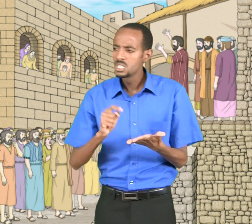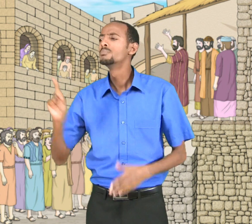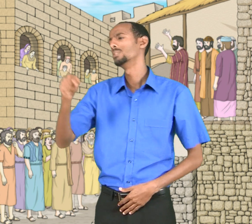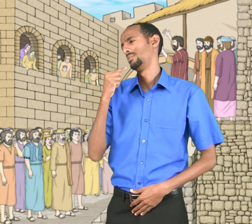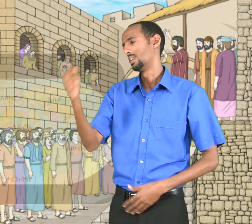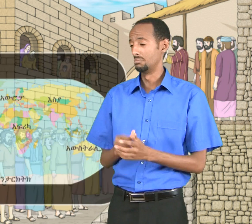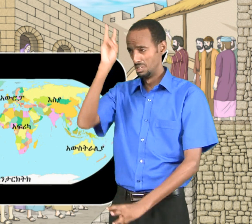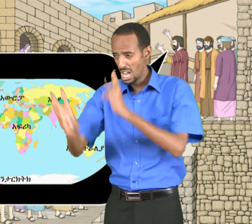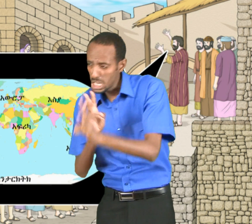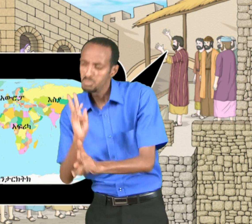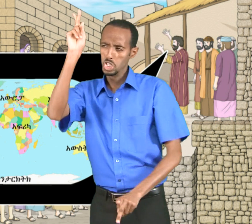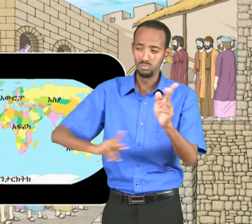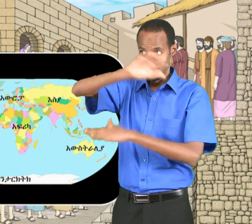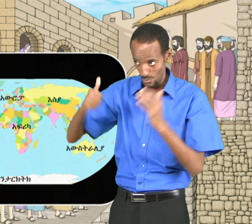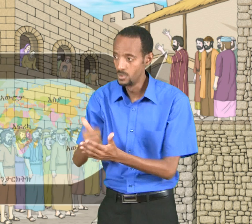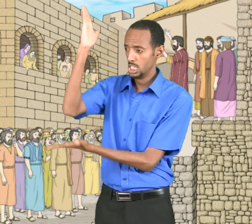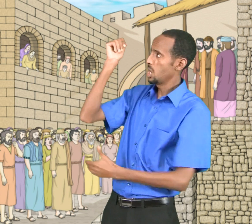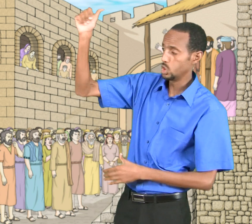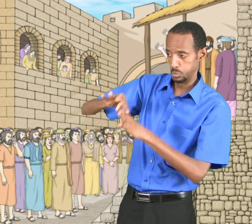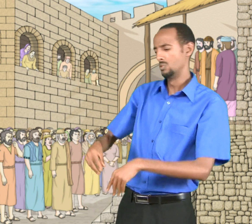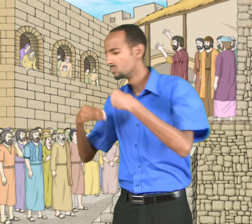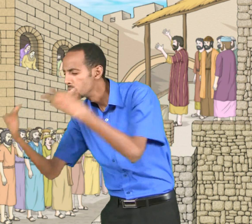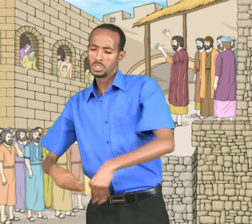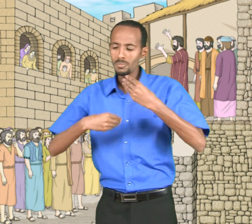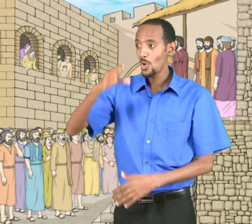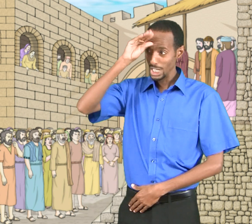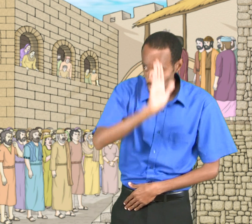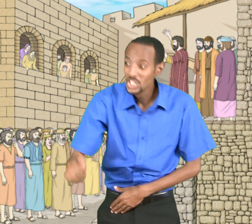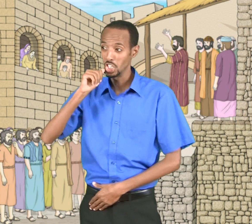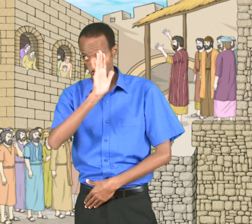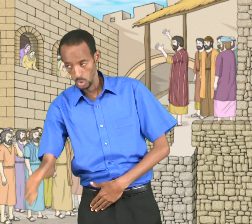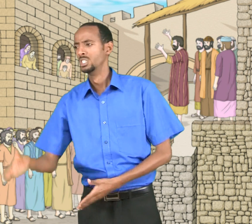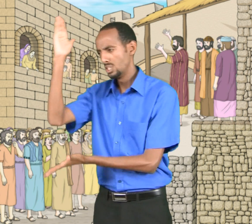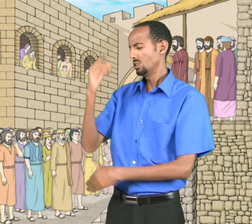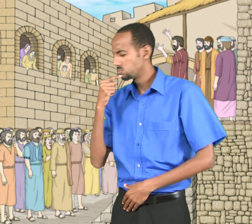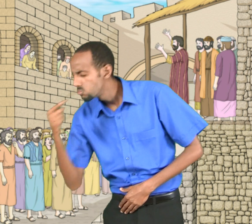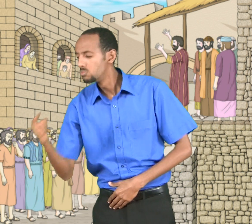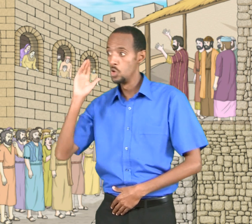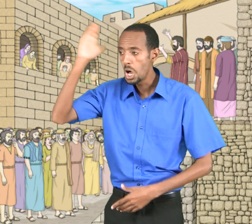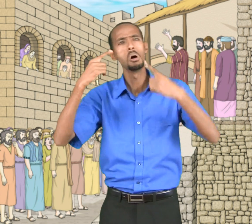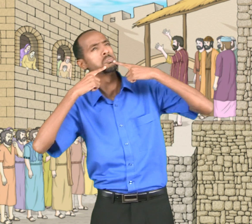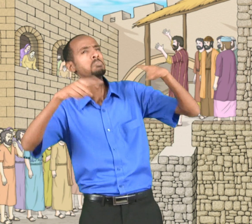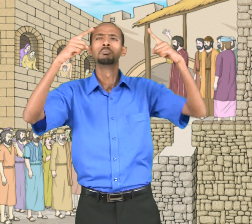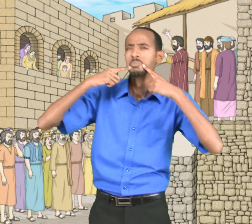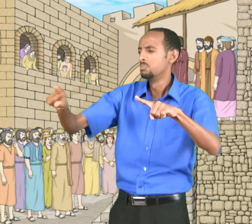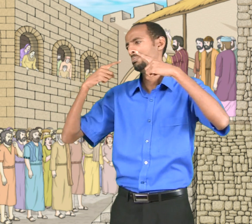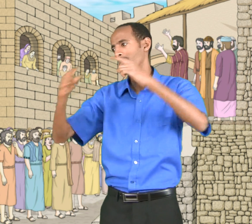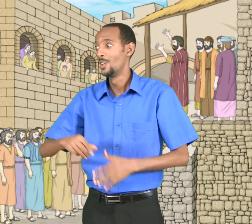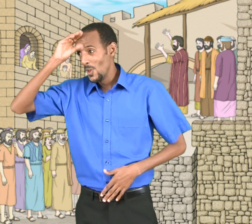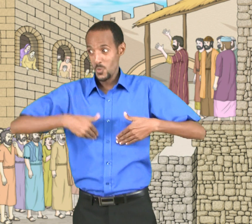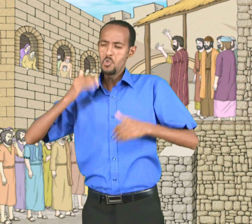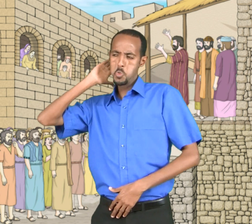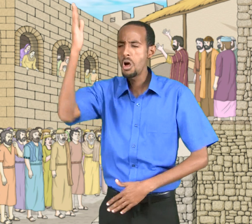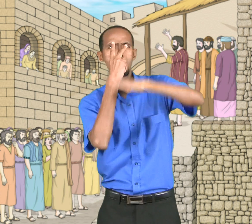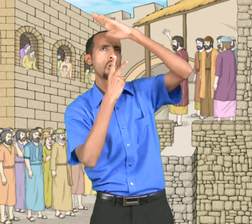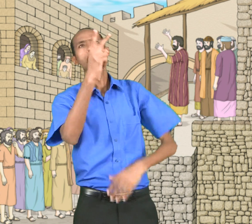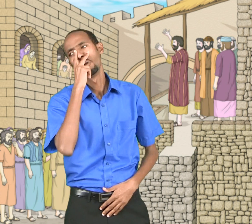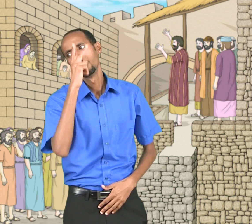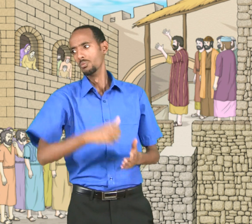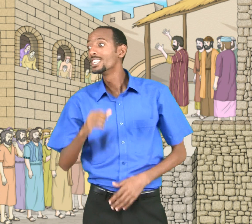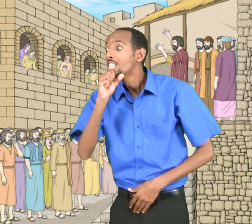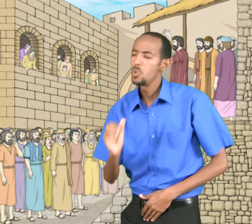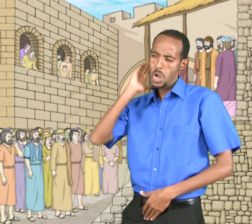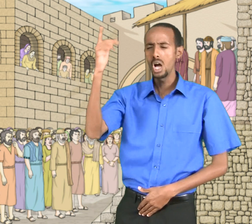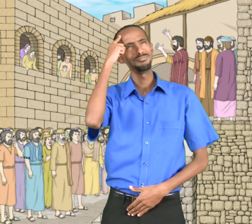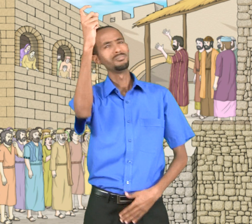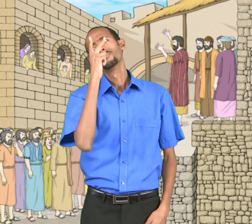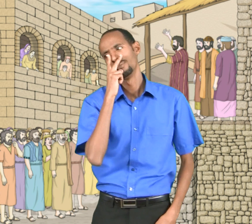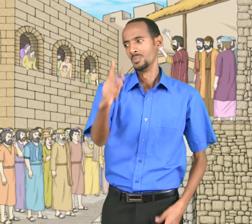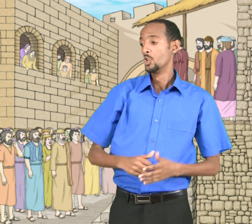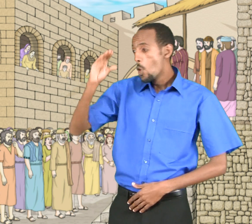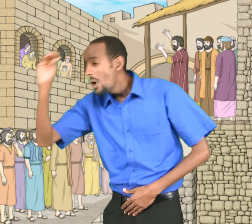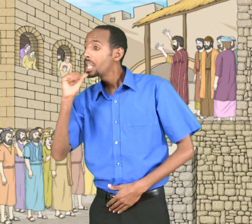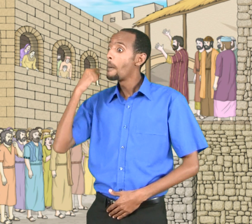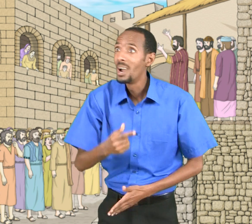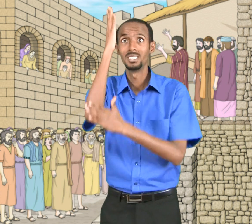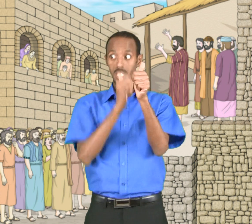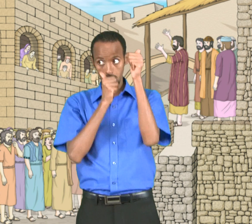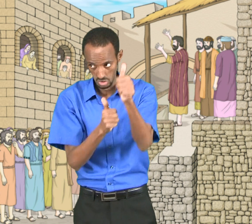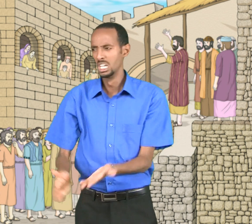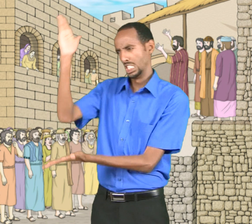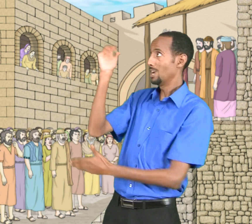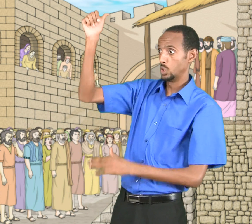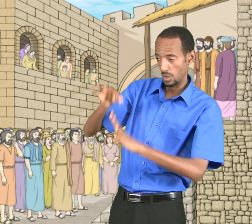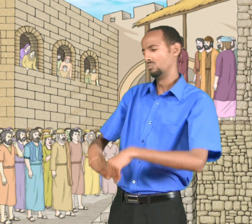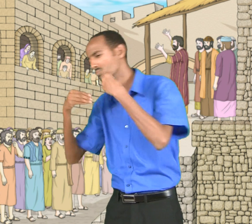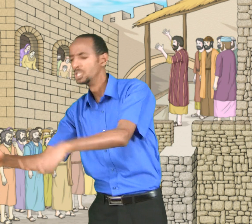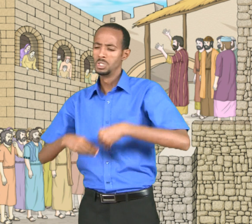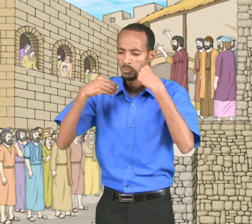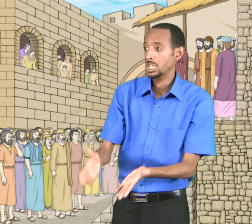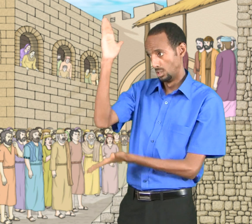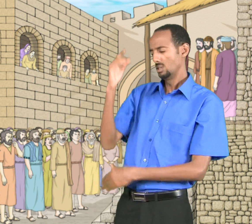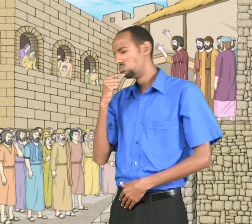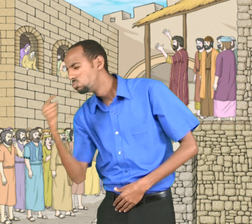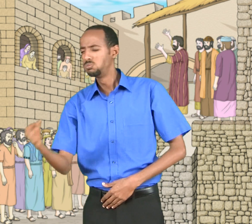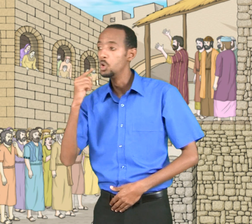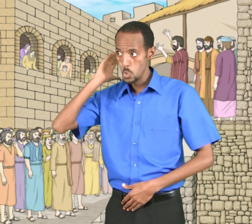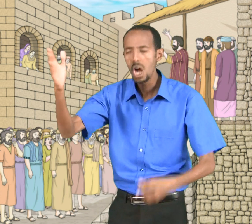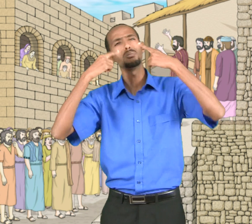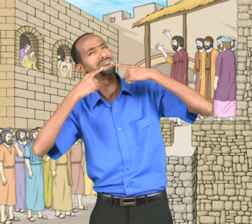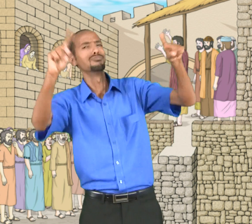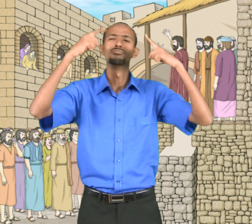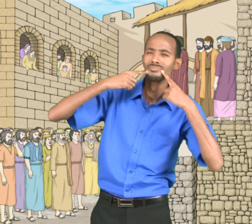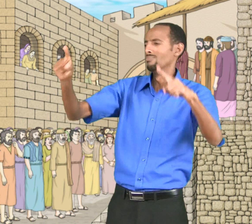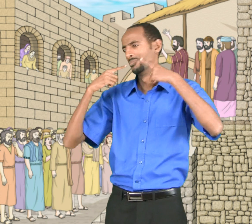These men are not drunk, as you suppose. It is only the third hour of the day! No, this is what was spoken by the prophet Joel: ‘In the last days, God says, I will pour out My Spirit on all people. Your sons and daughters will prophesy, your young men will see visions, your old men will dream dreams.